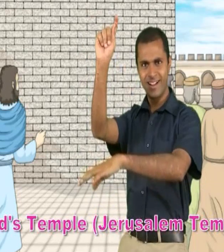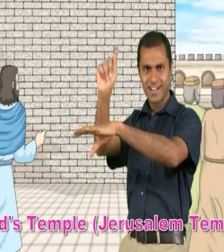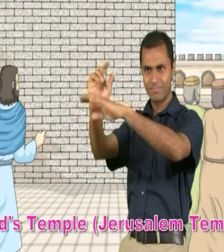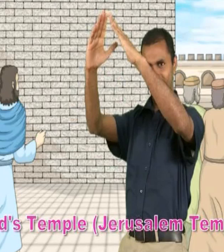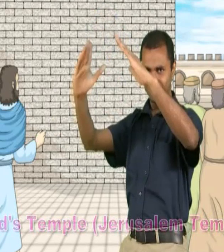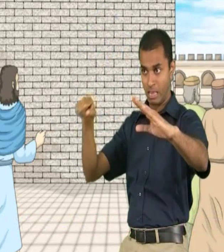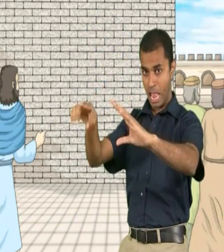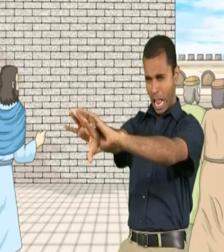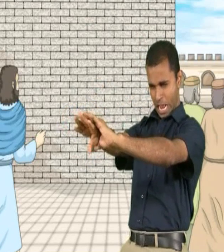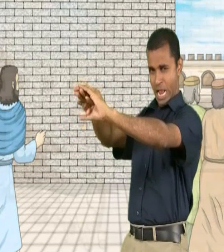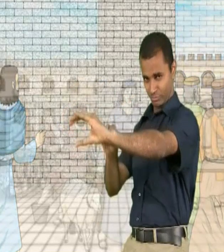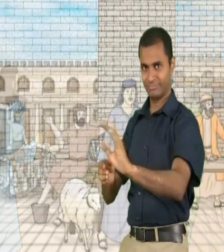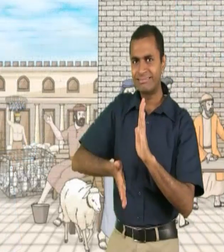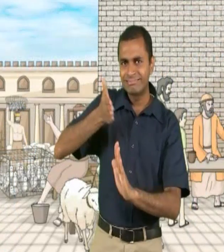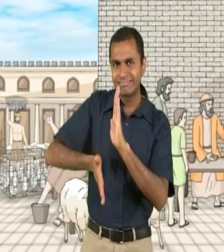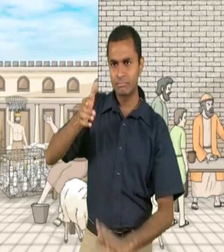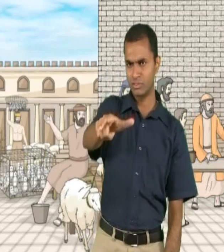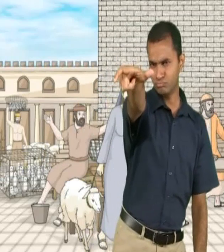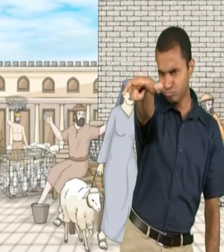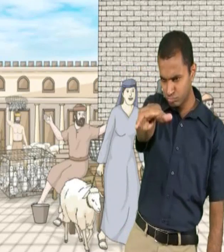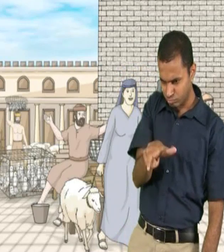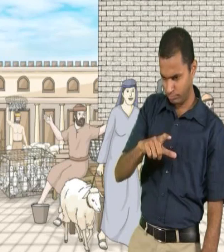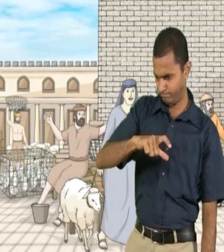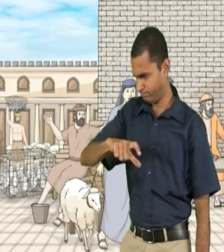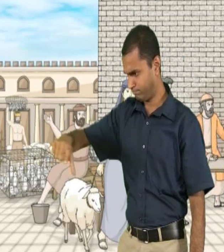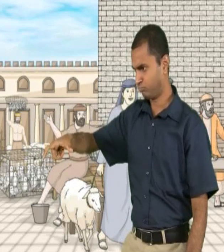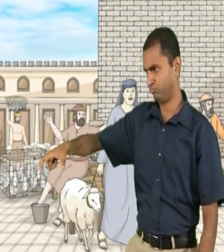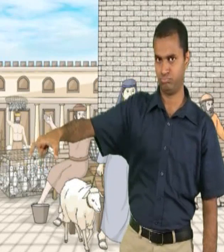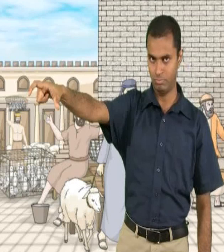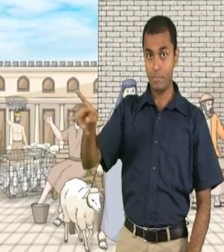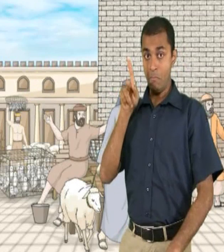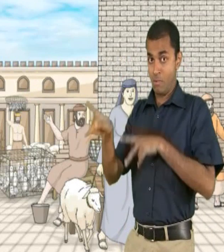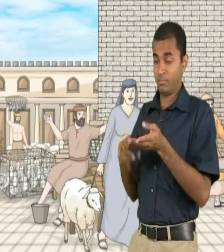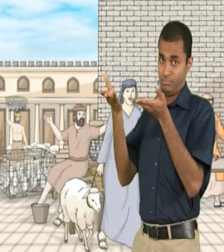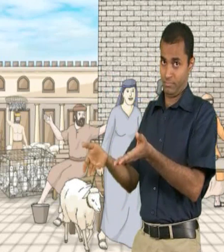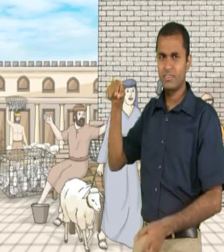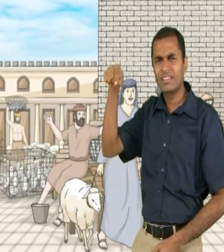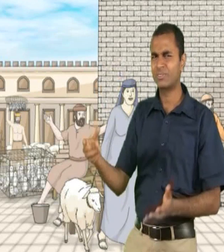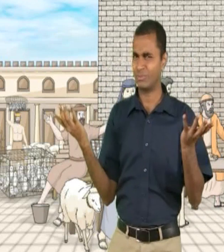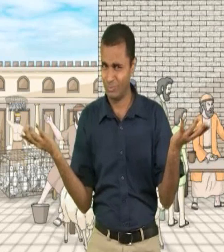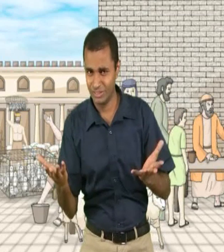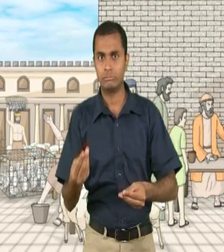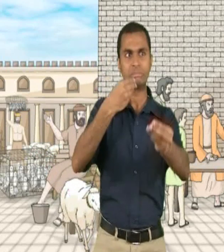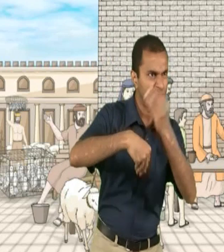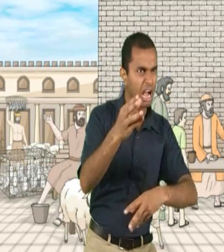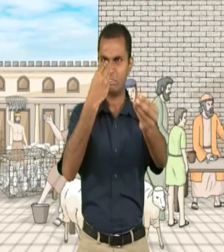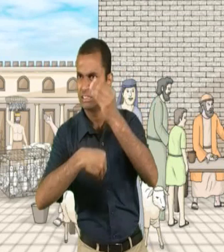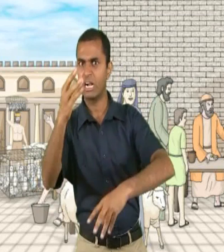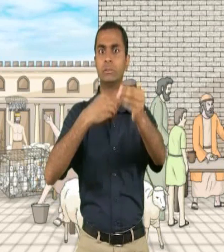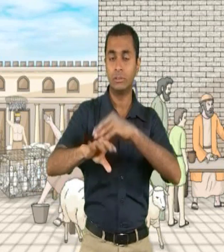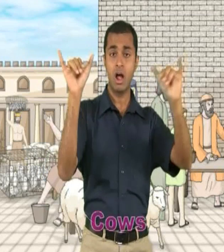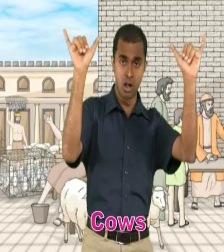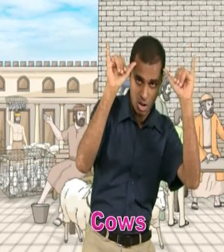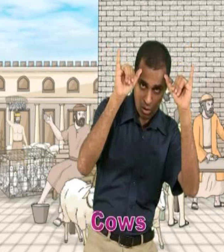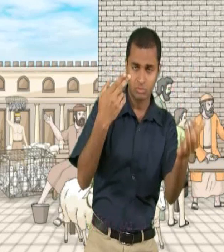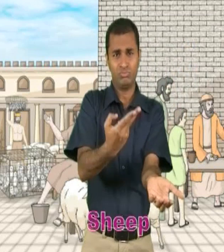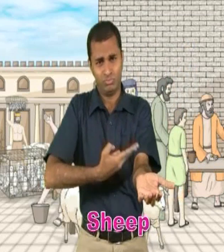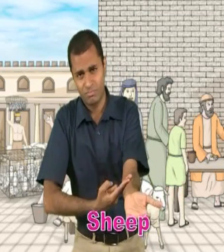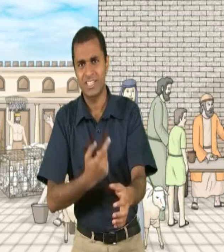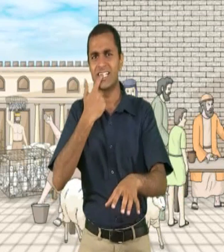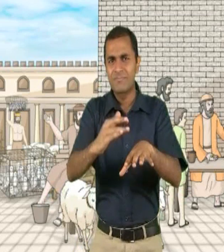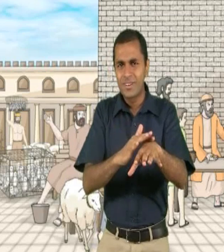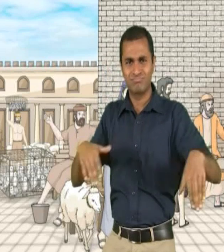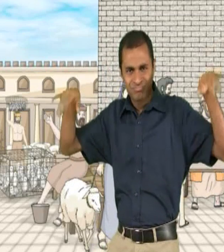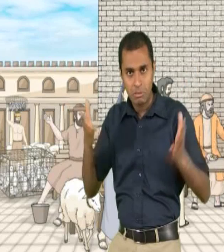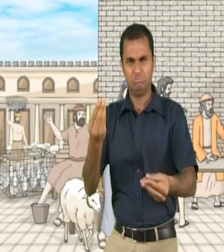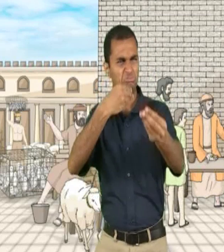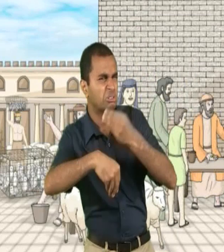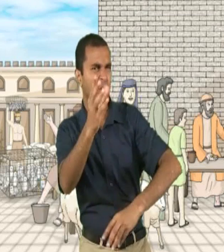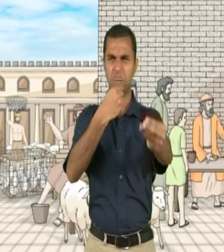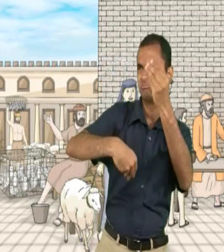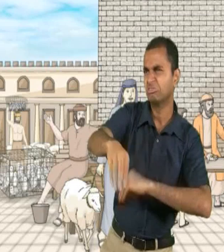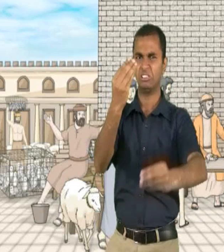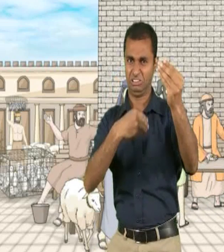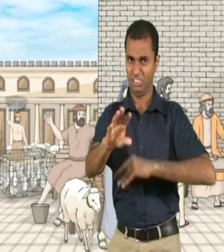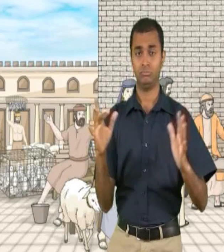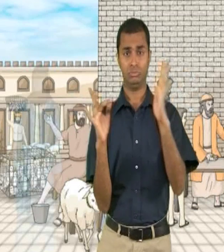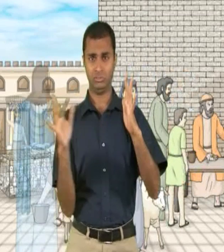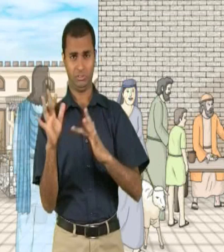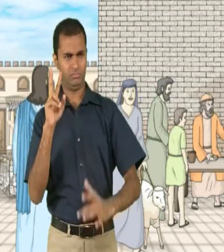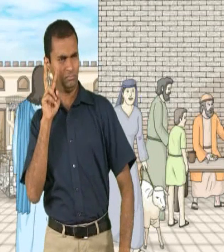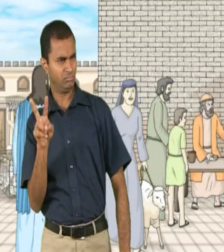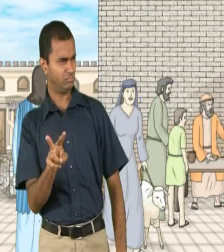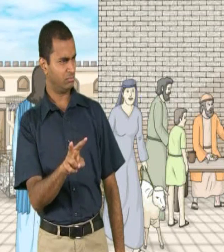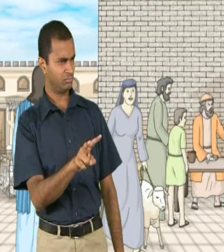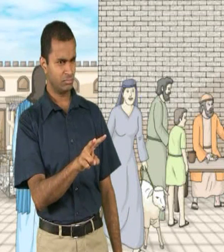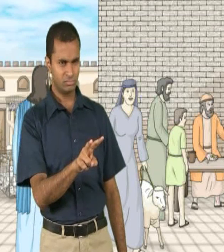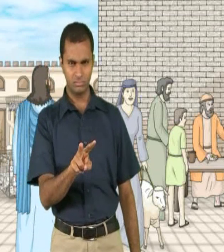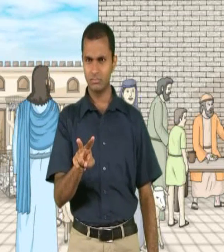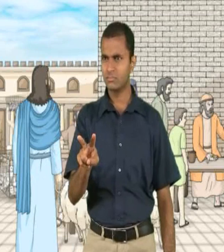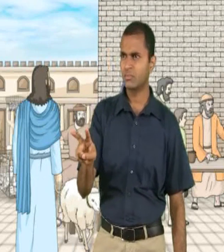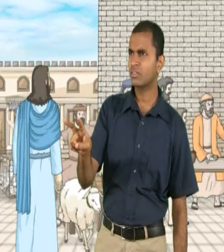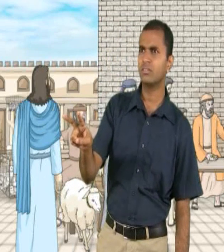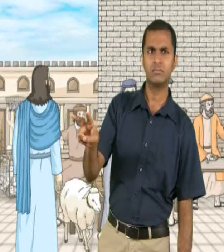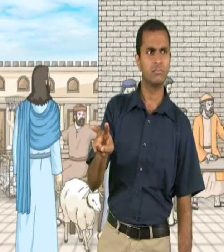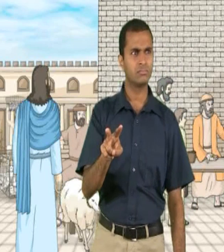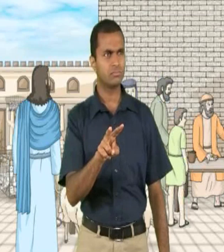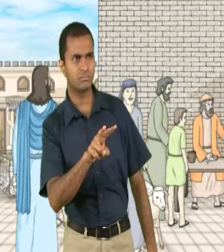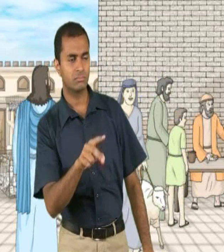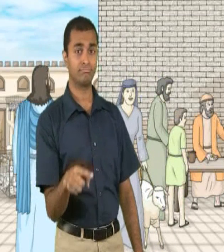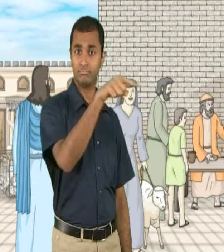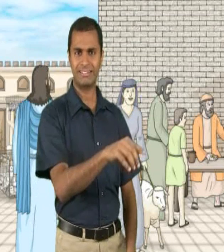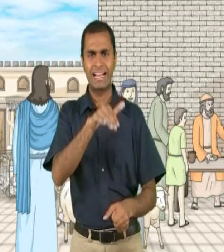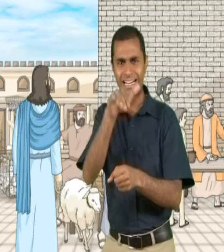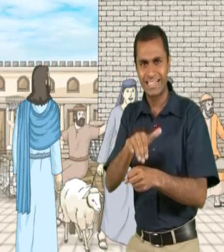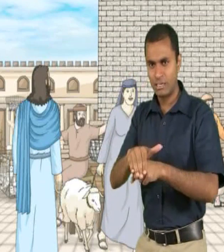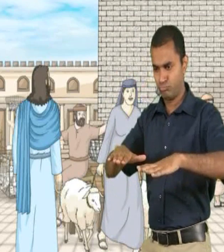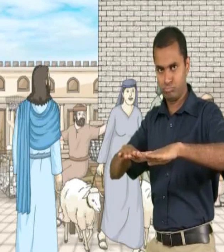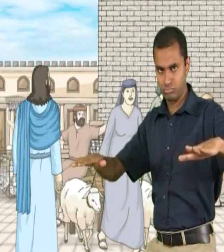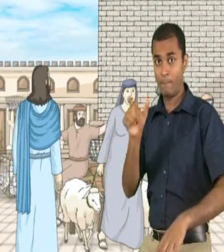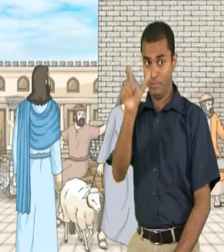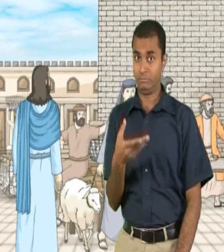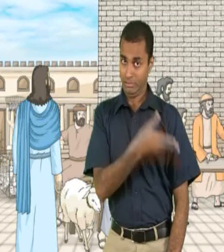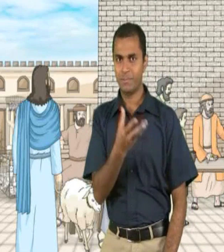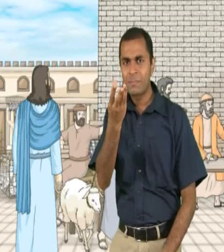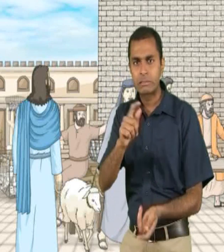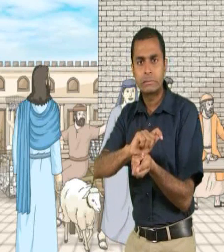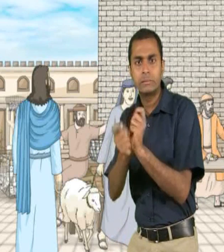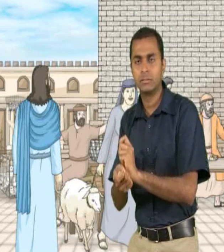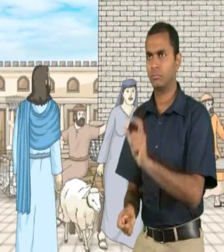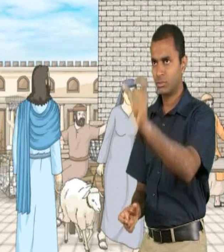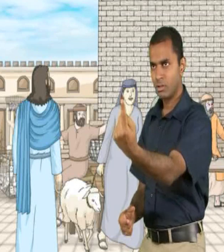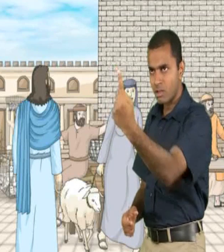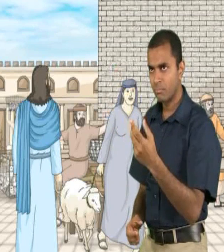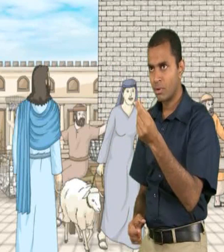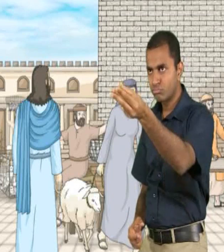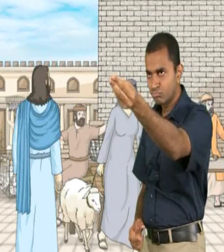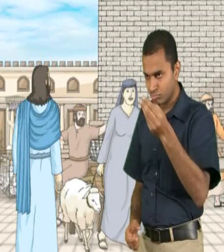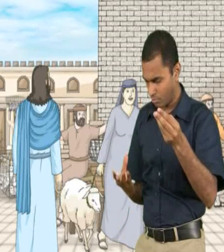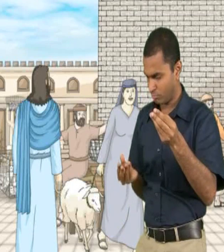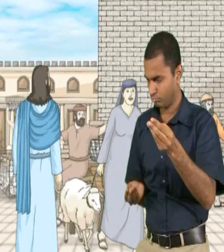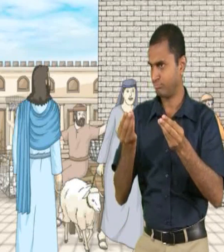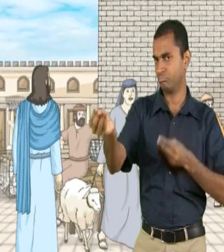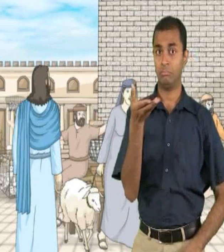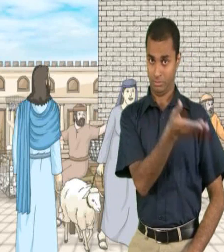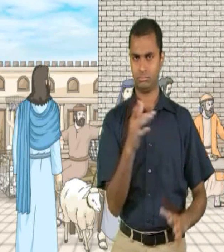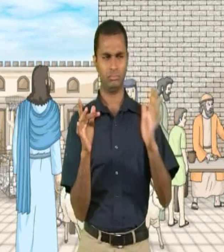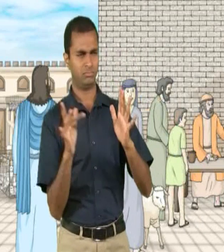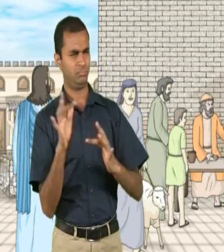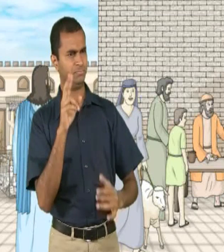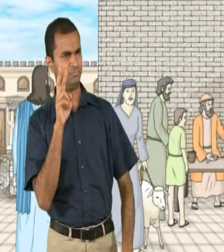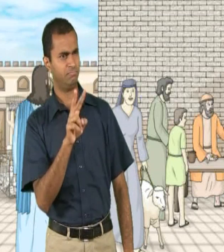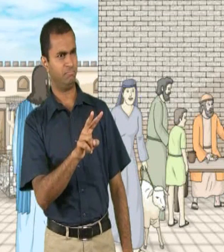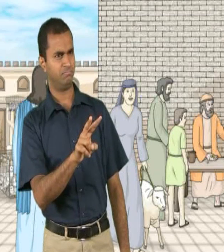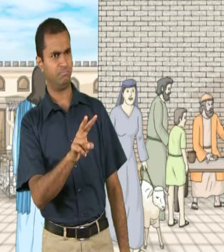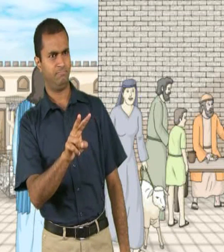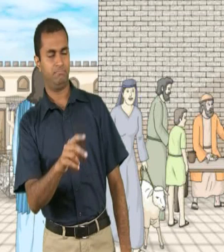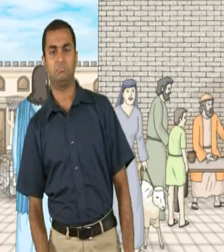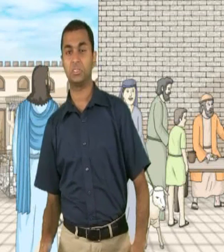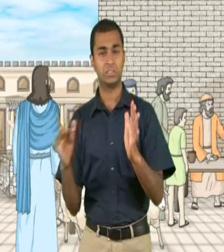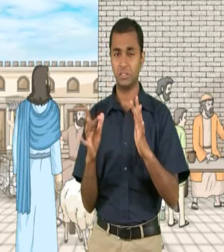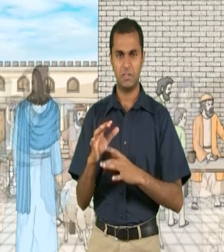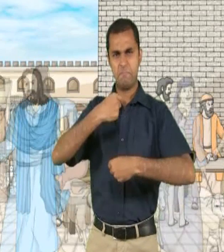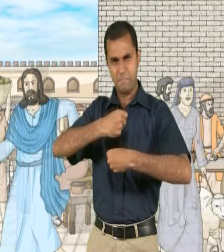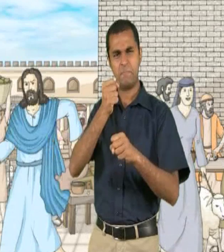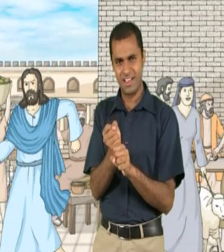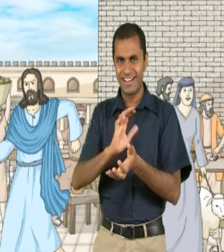In the temple courts He found men selling cattle, sheep, and doves, and money changers seated at their tables.